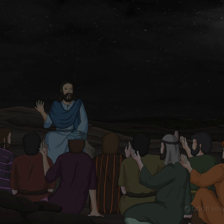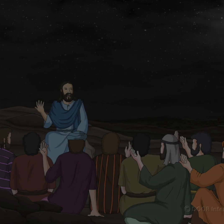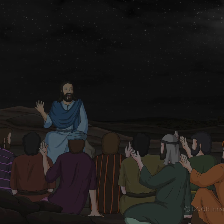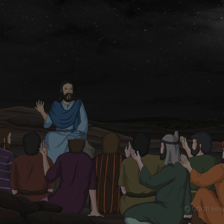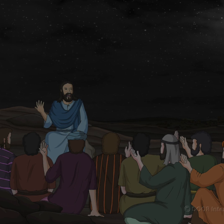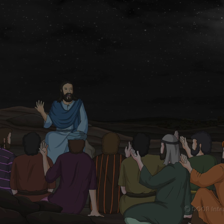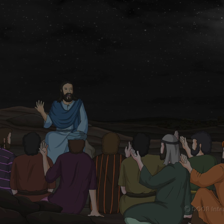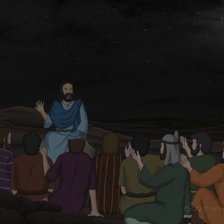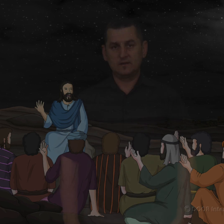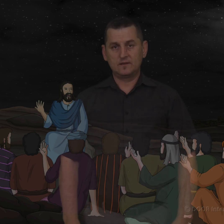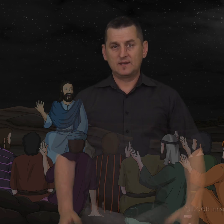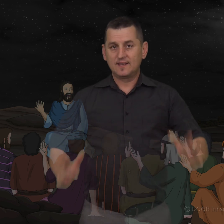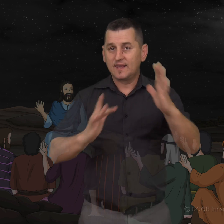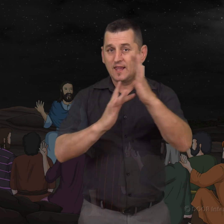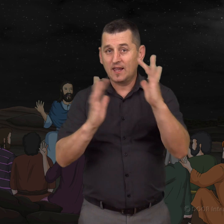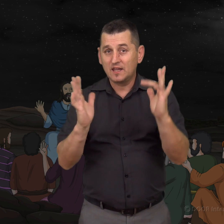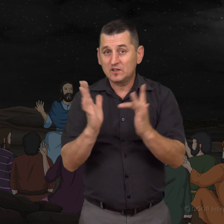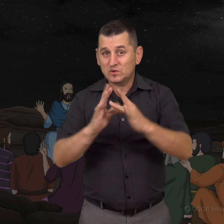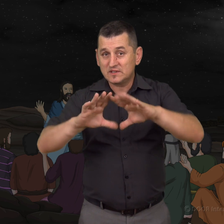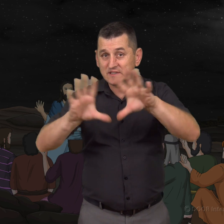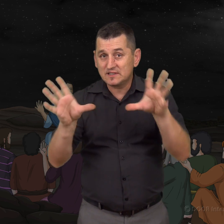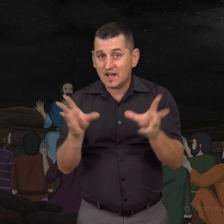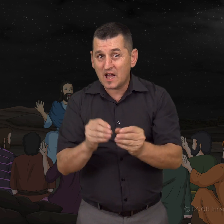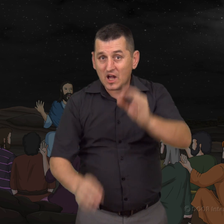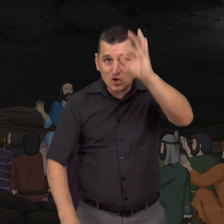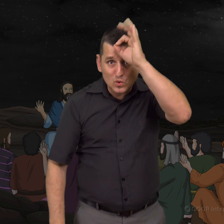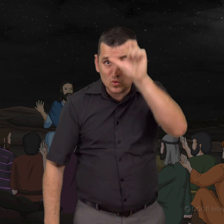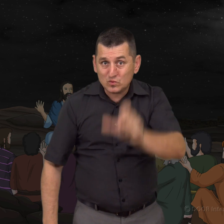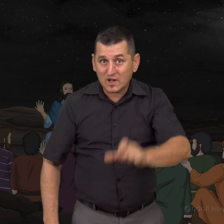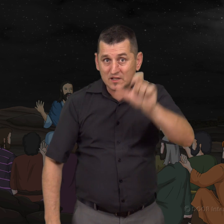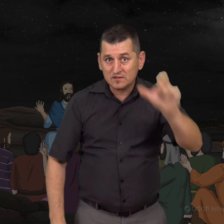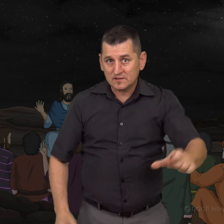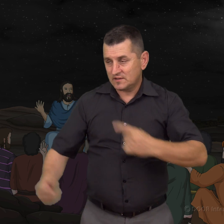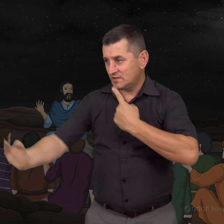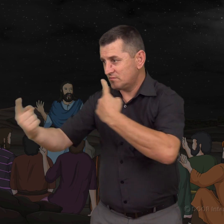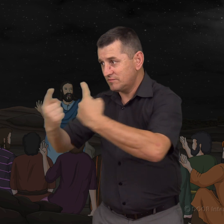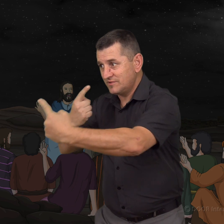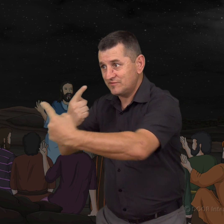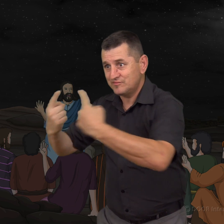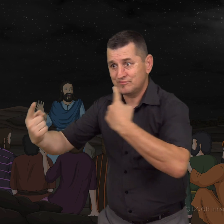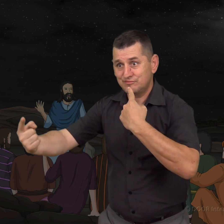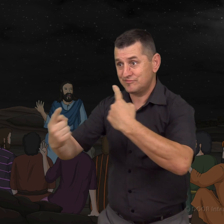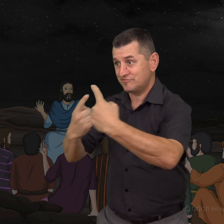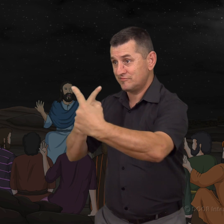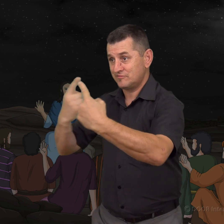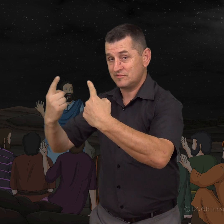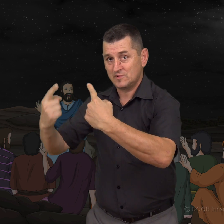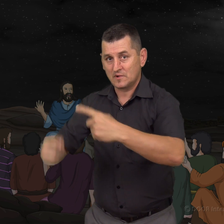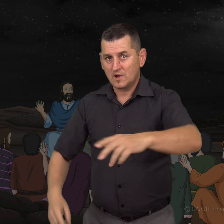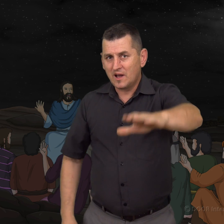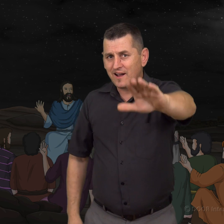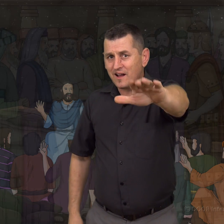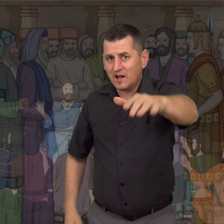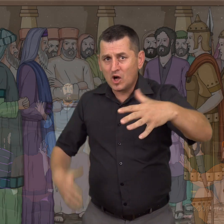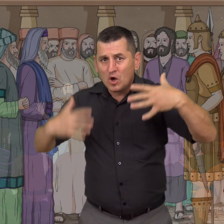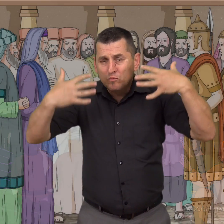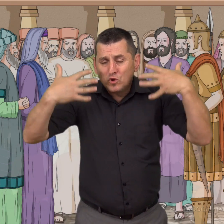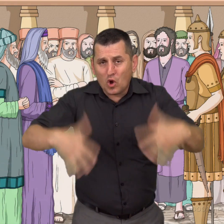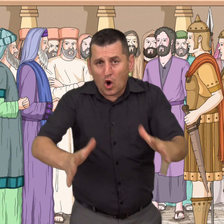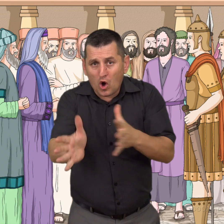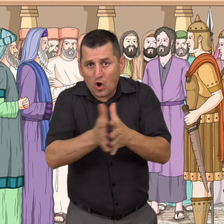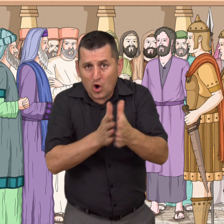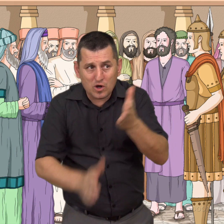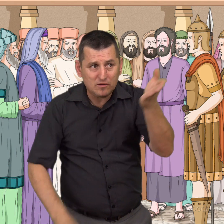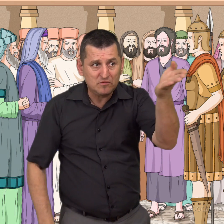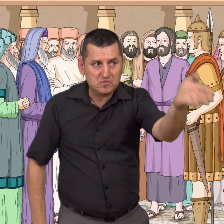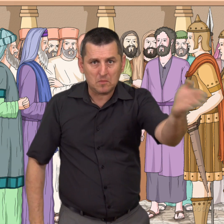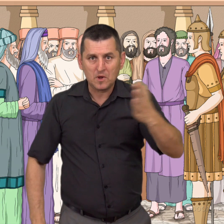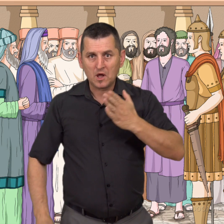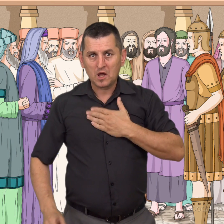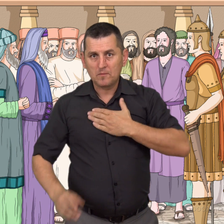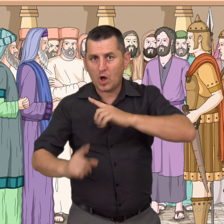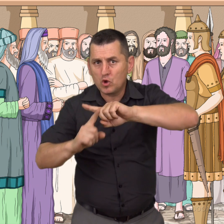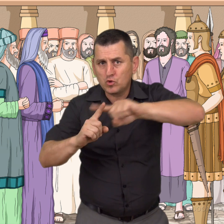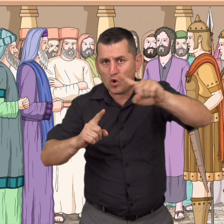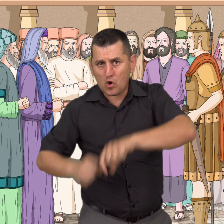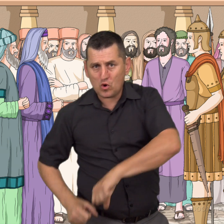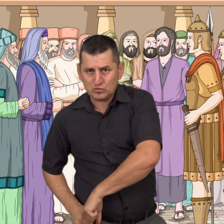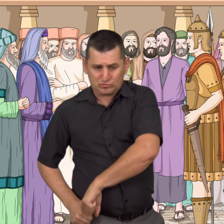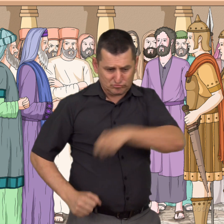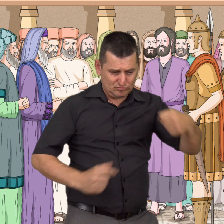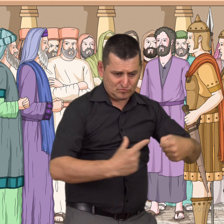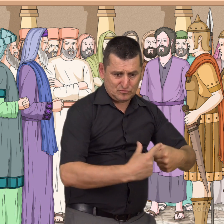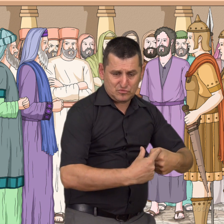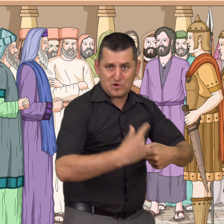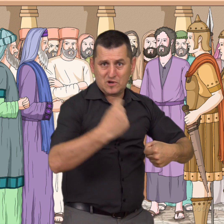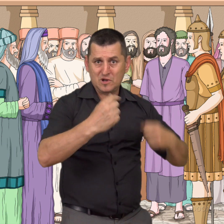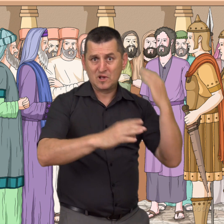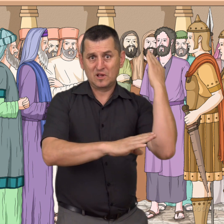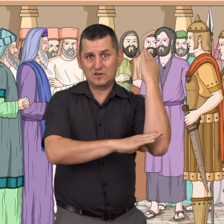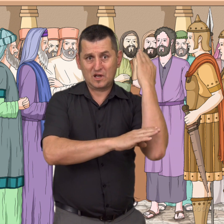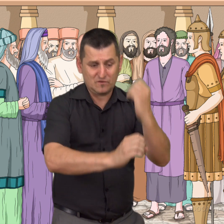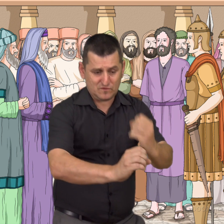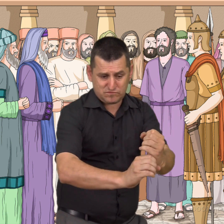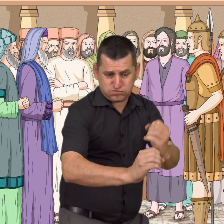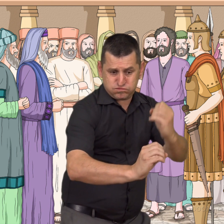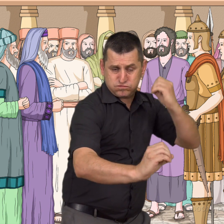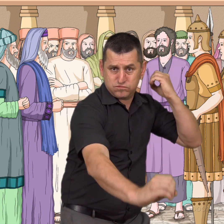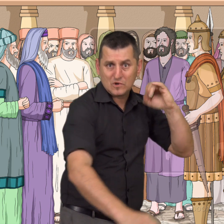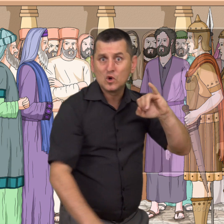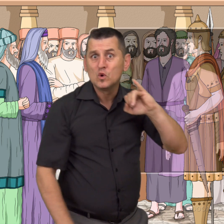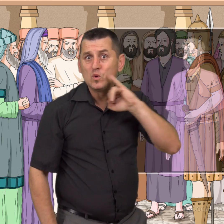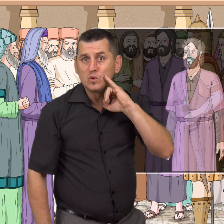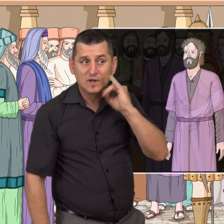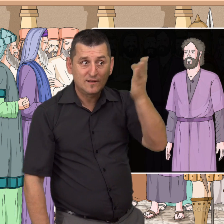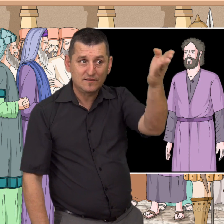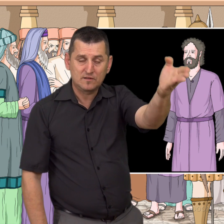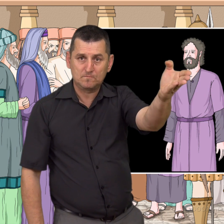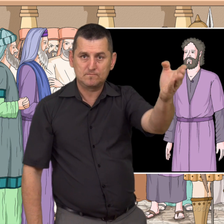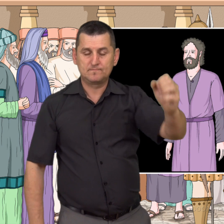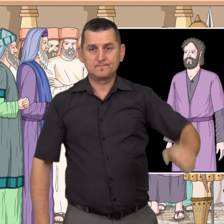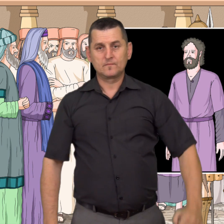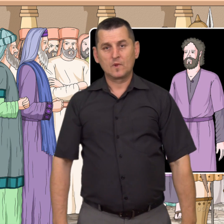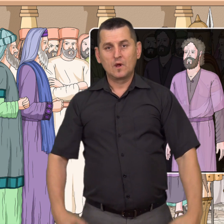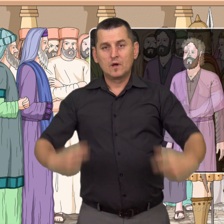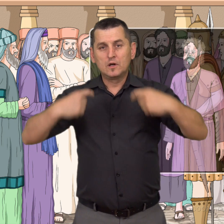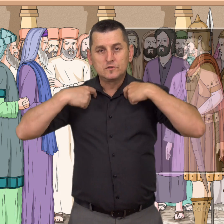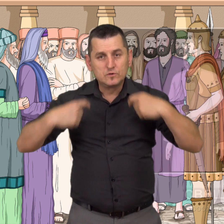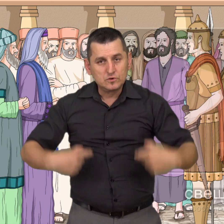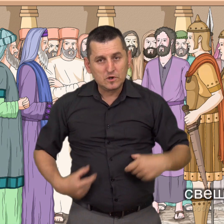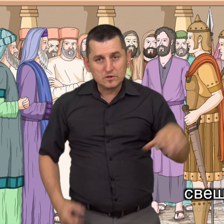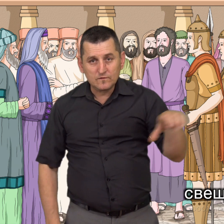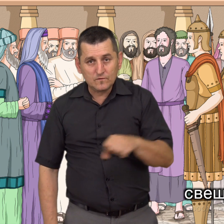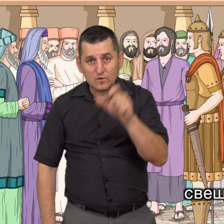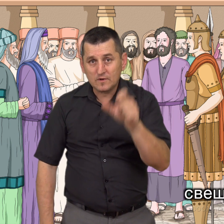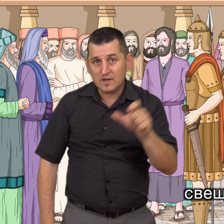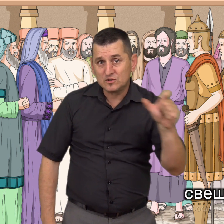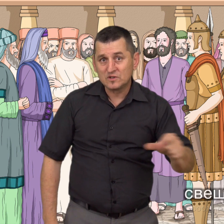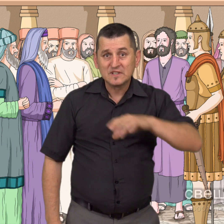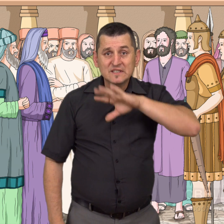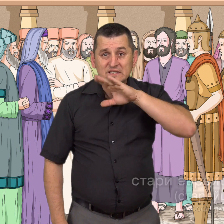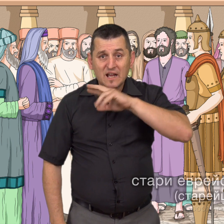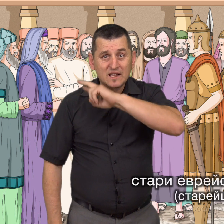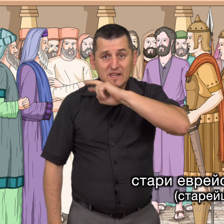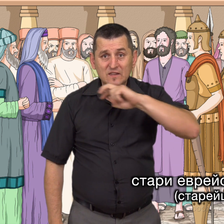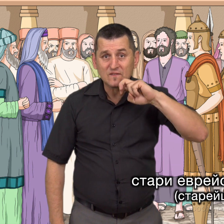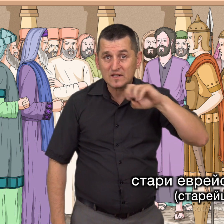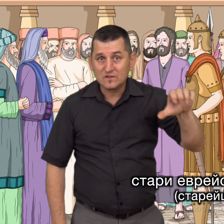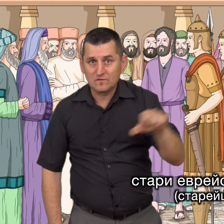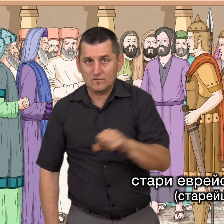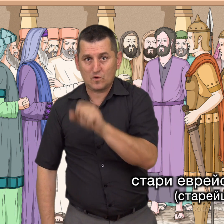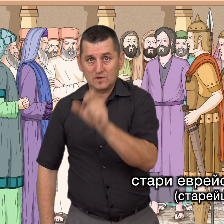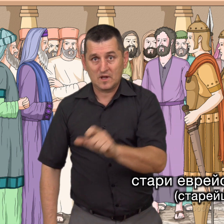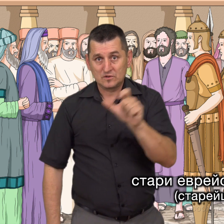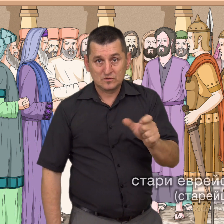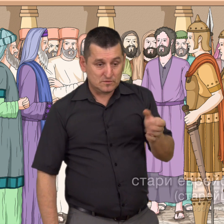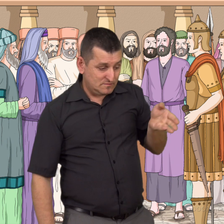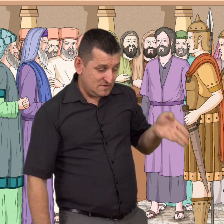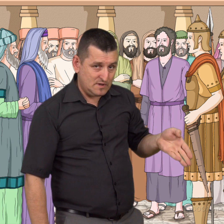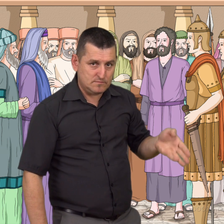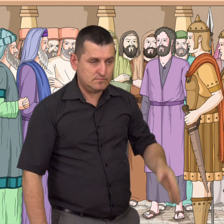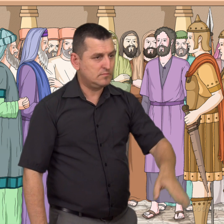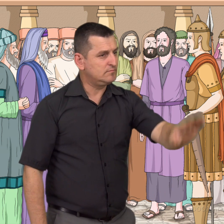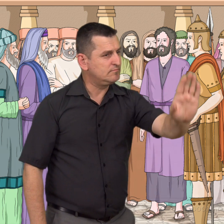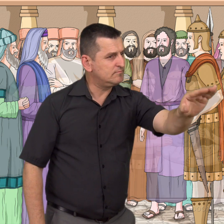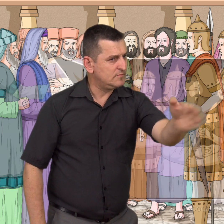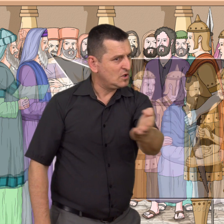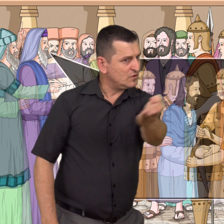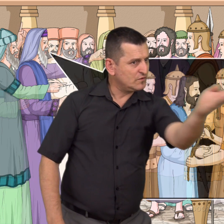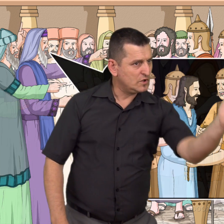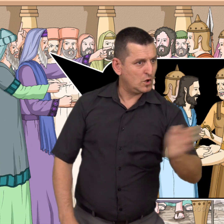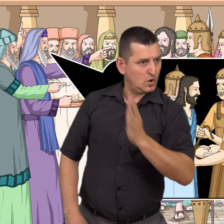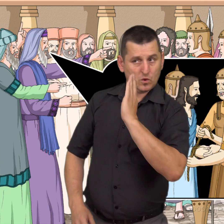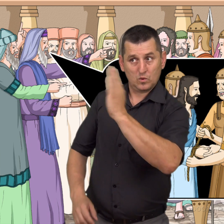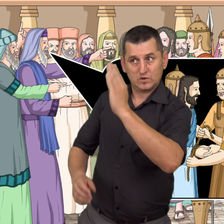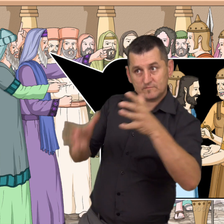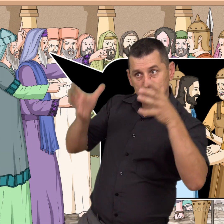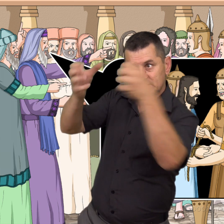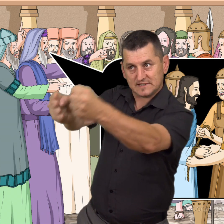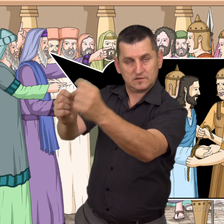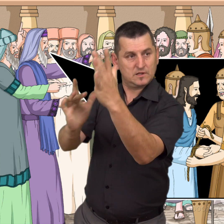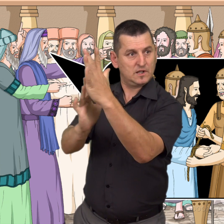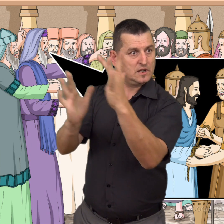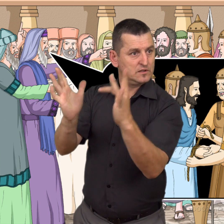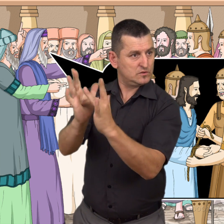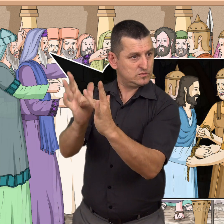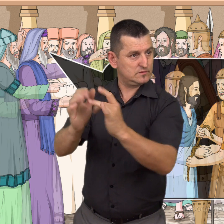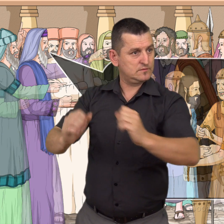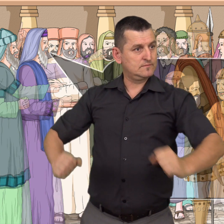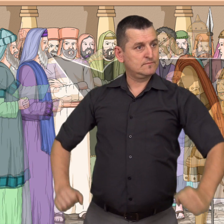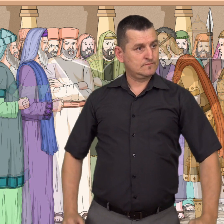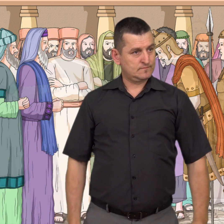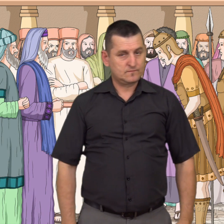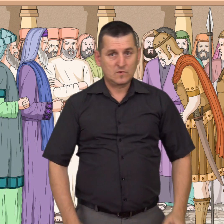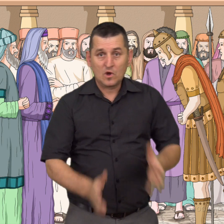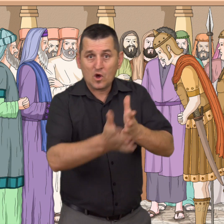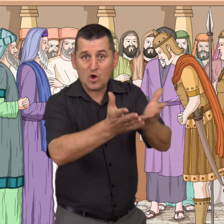While Jesus was still speaking, Judas, one of the Twelve, arrived, accompanied by a large crowd armed with swords and clubs, sent from the chief priests and elders of the people.